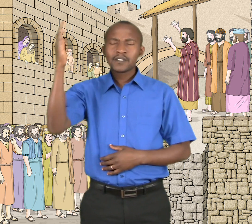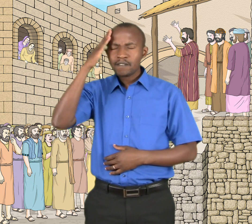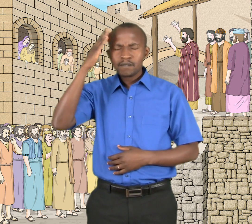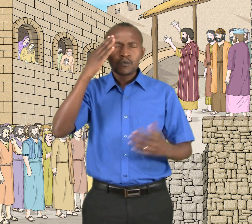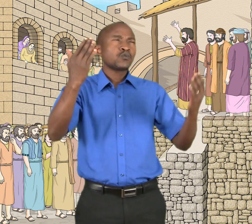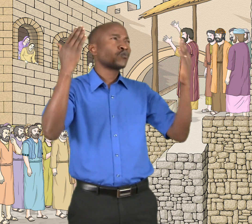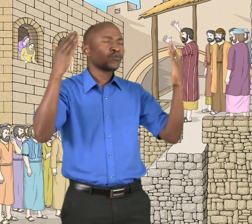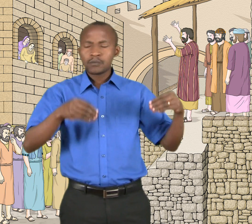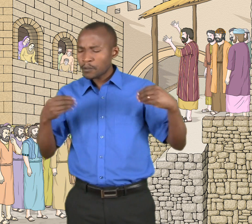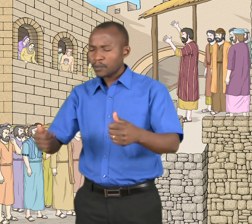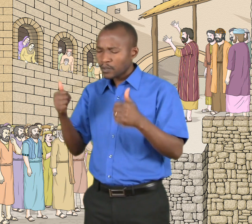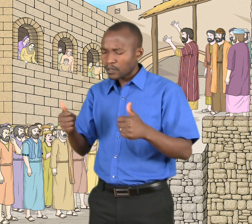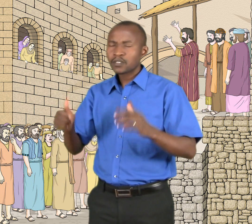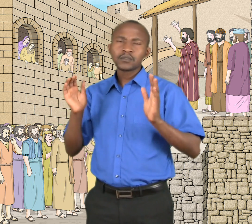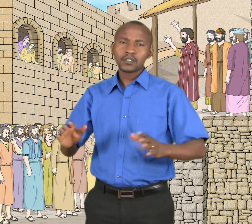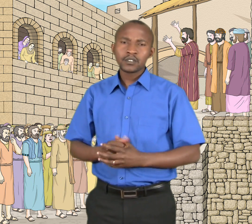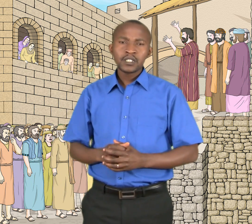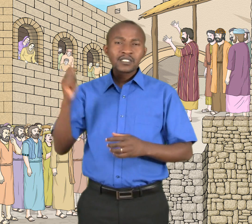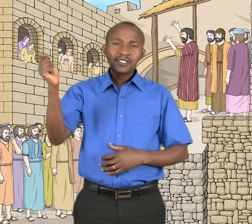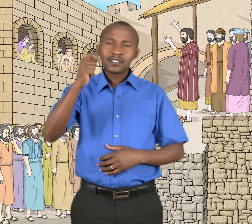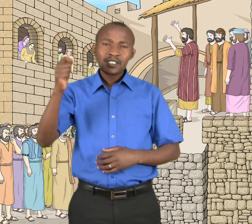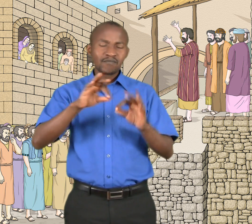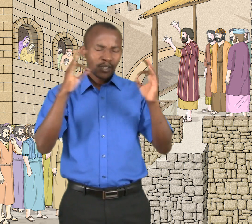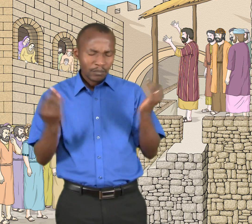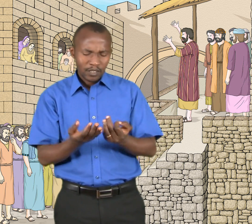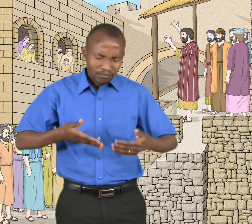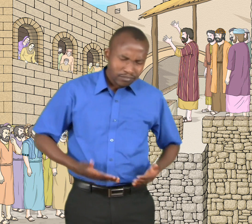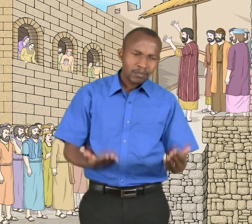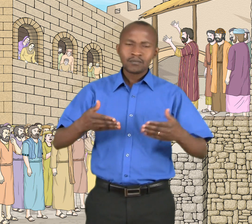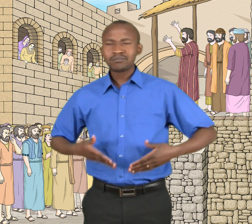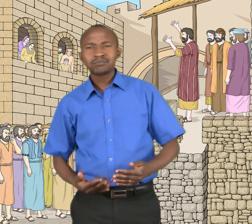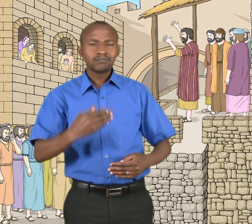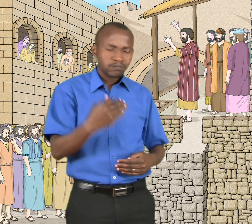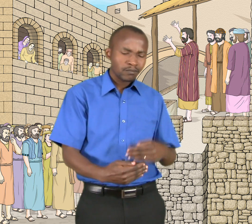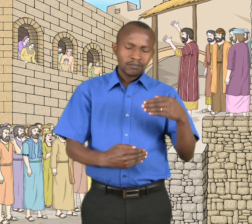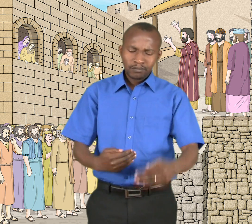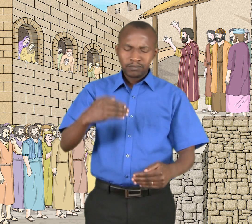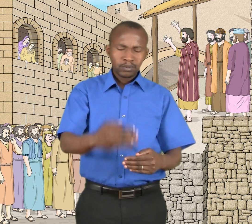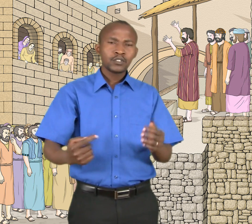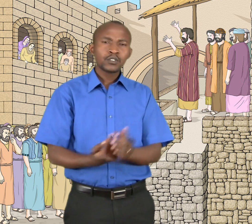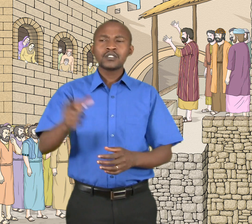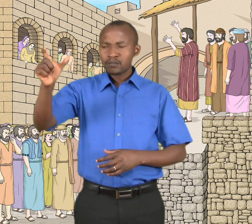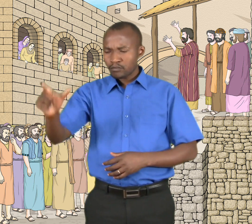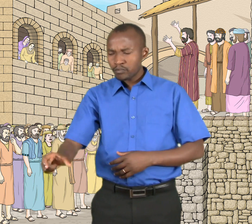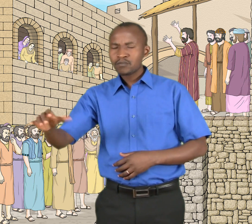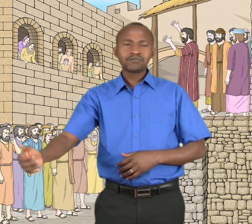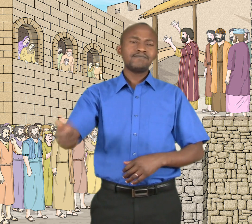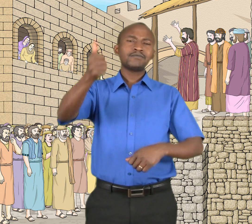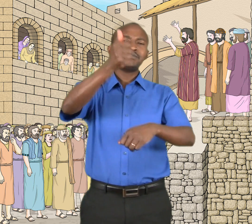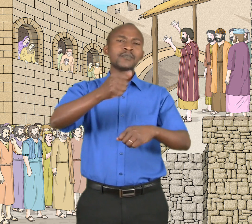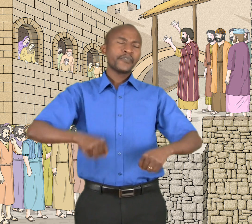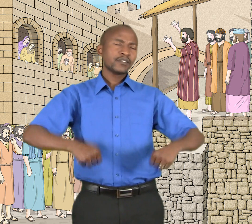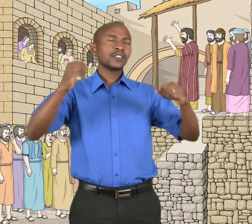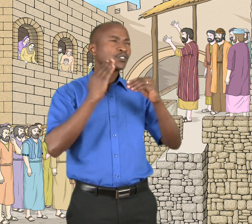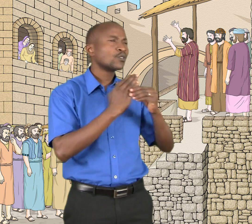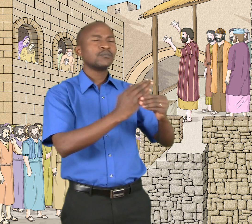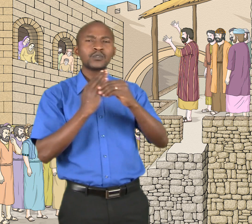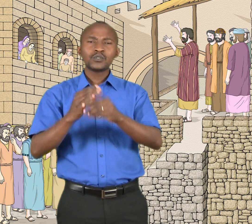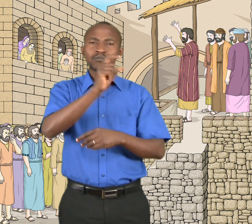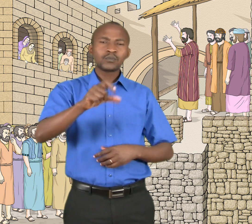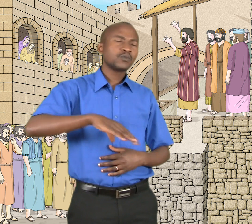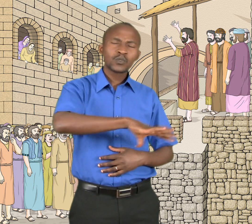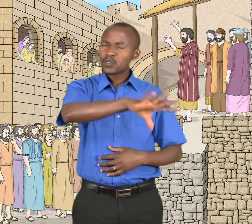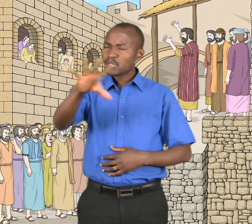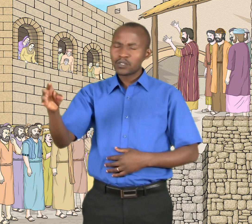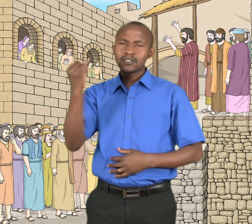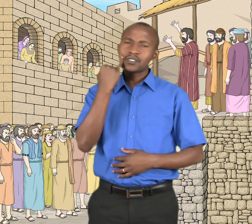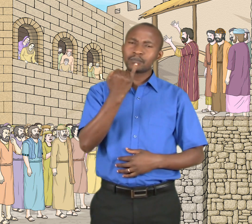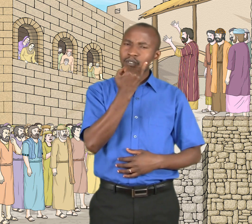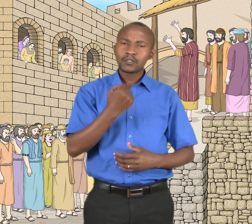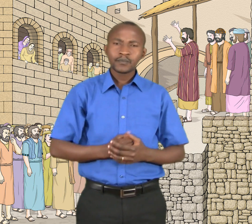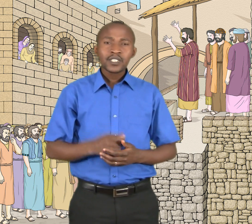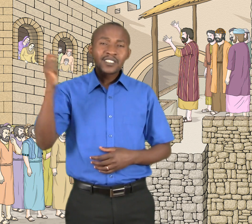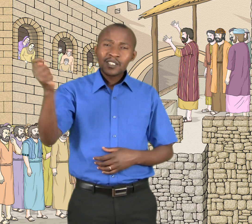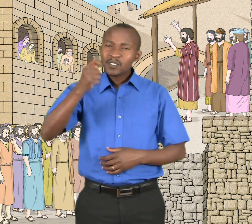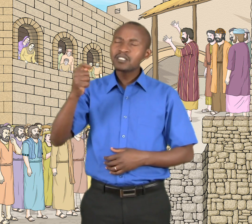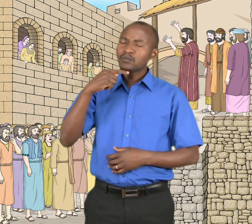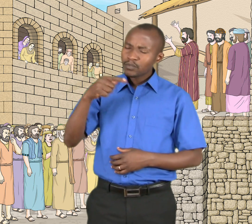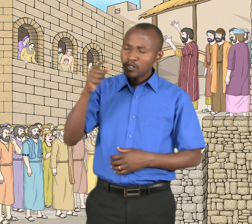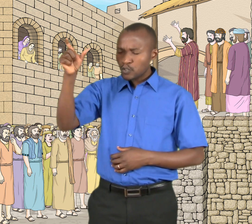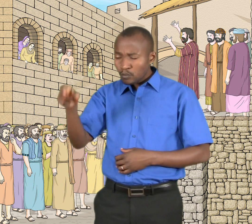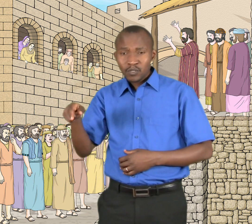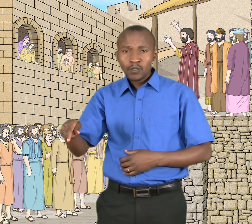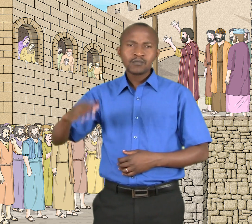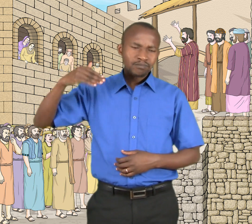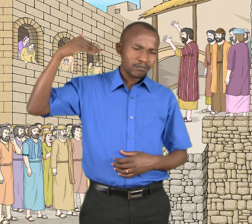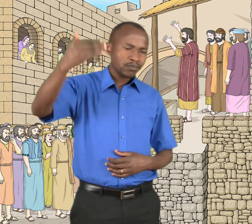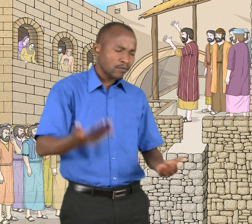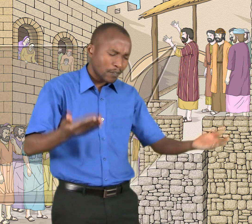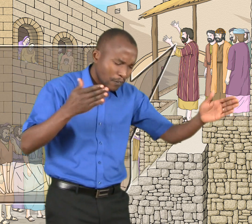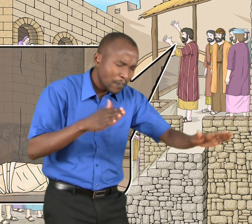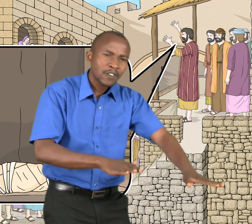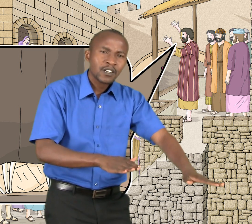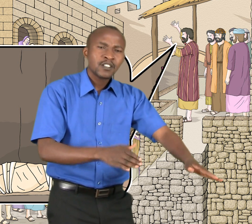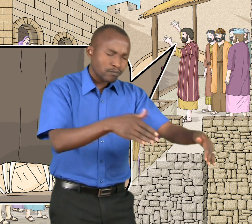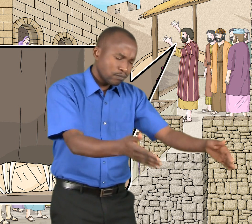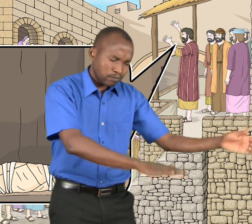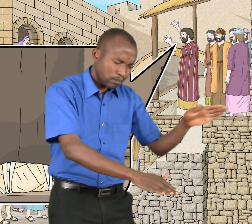my body also will dwell in hope, because You will not abandon my soul to Hades, nor will You let Your Holy One see decay. You have made known to me the paths of life;